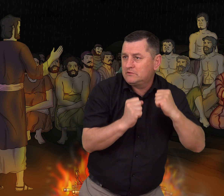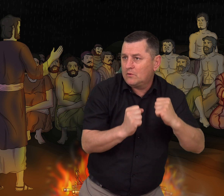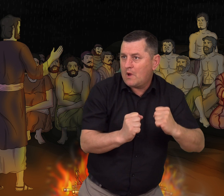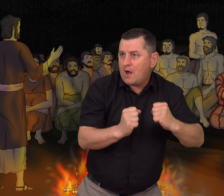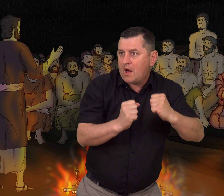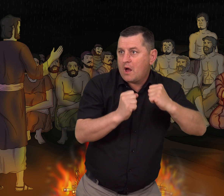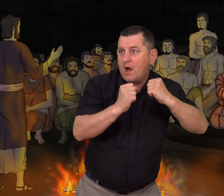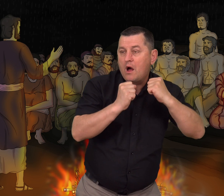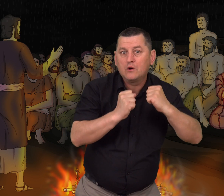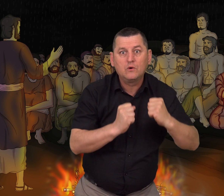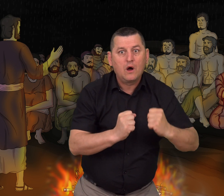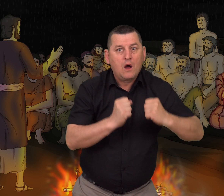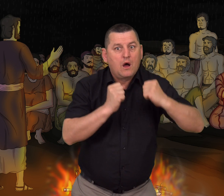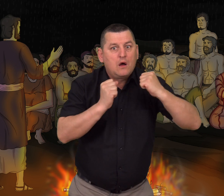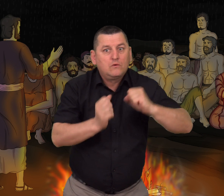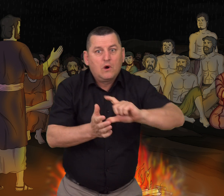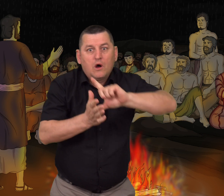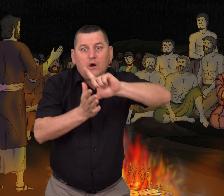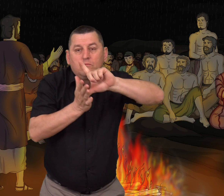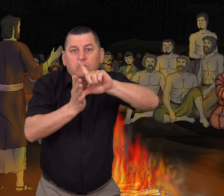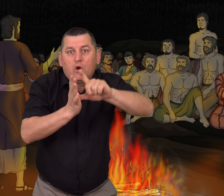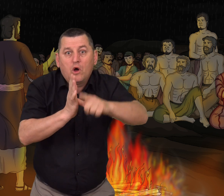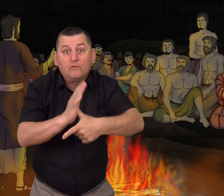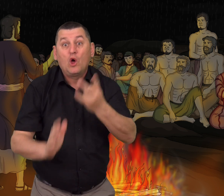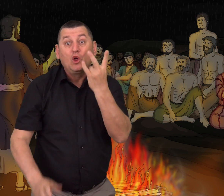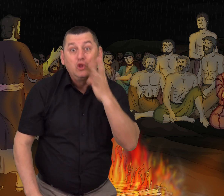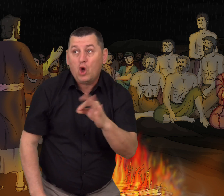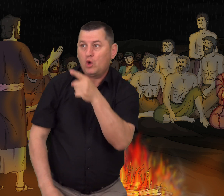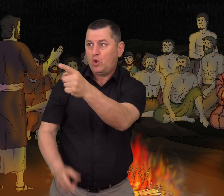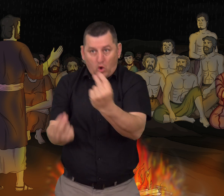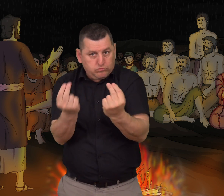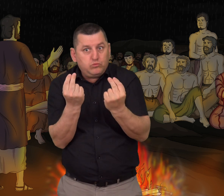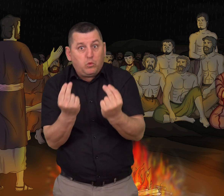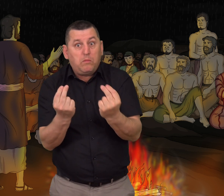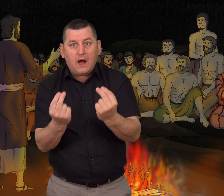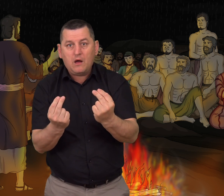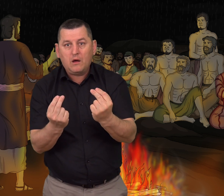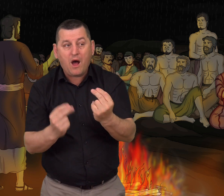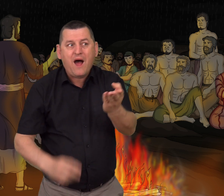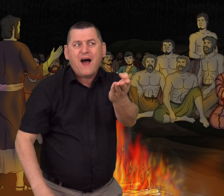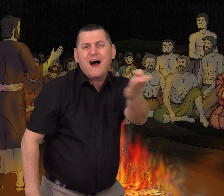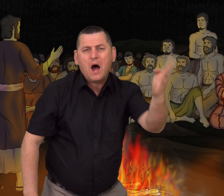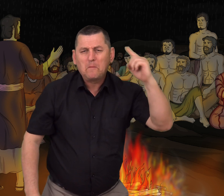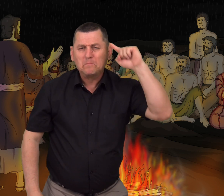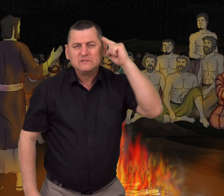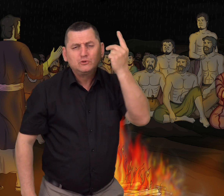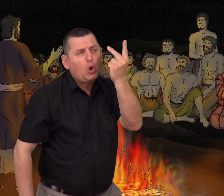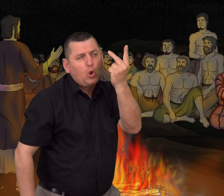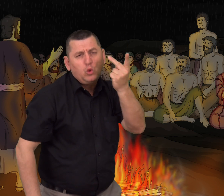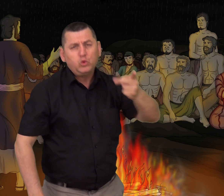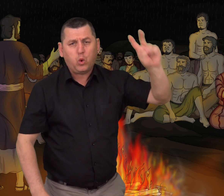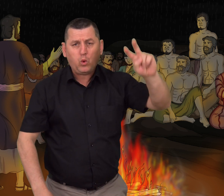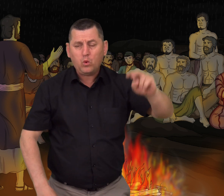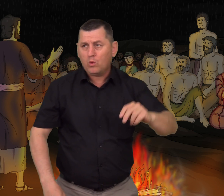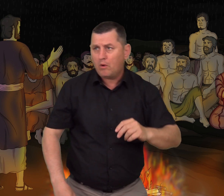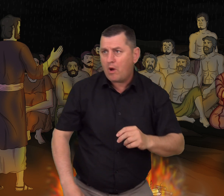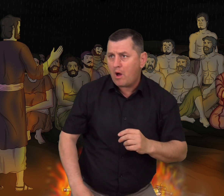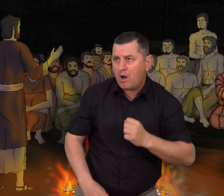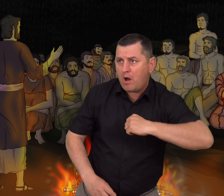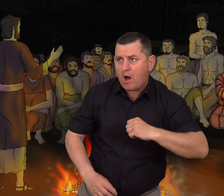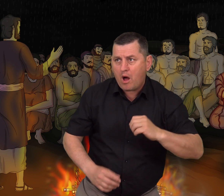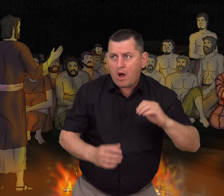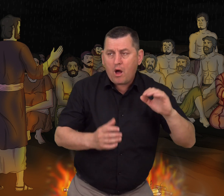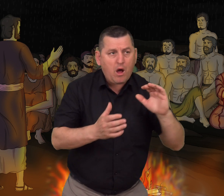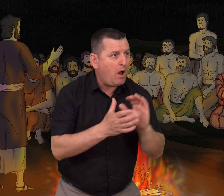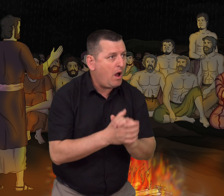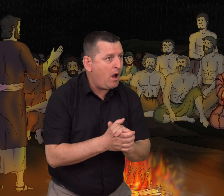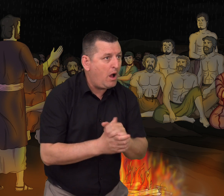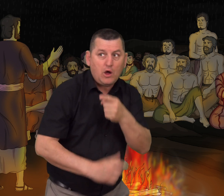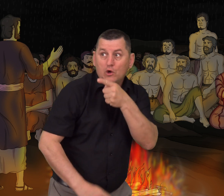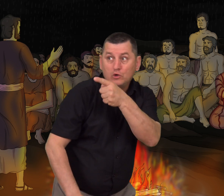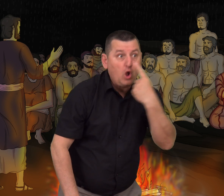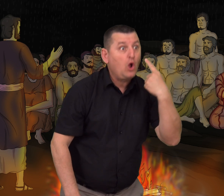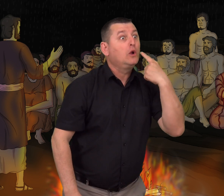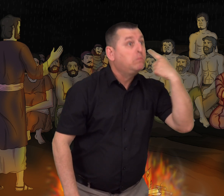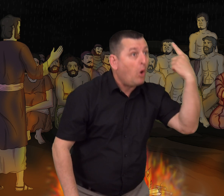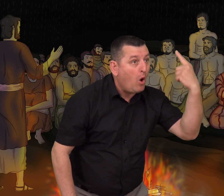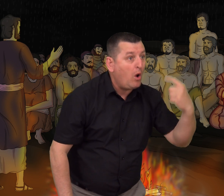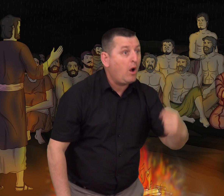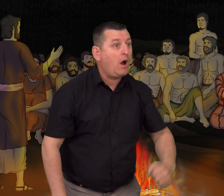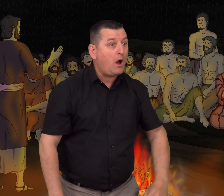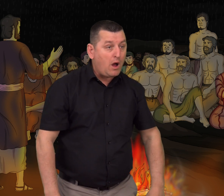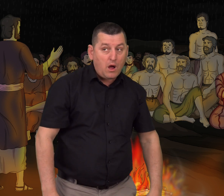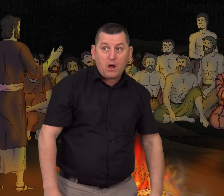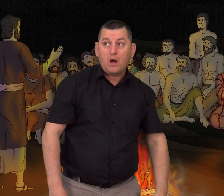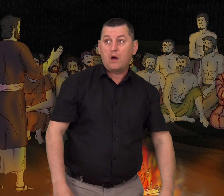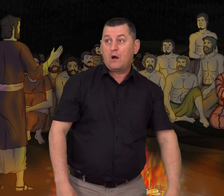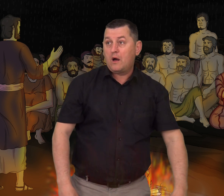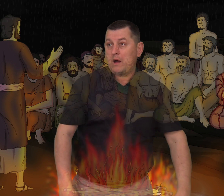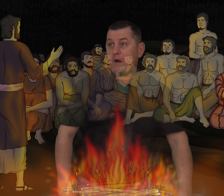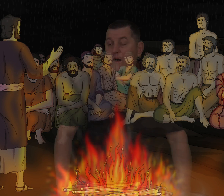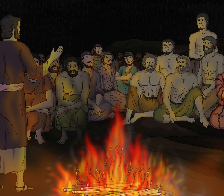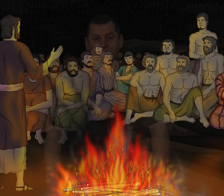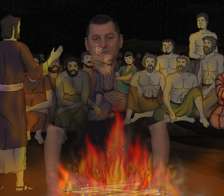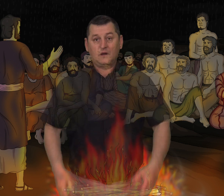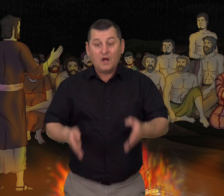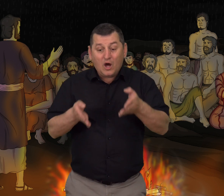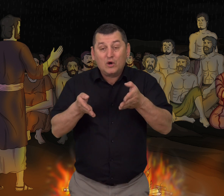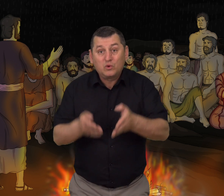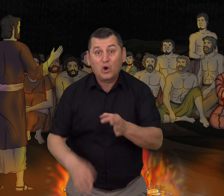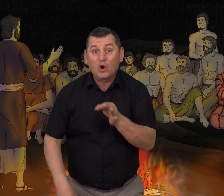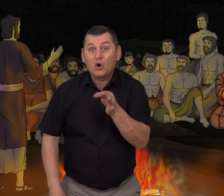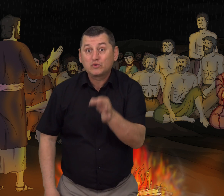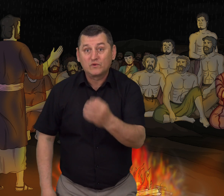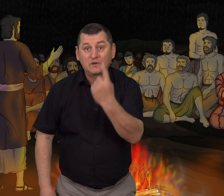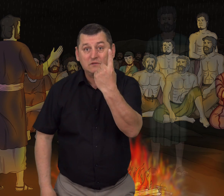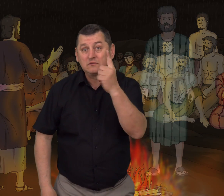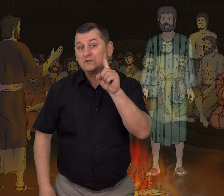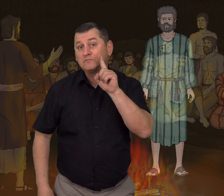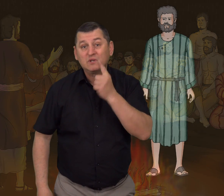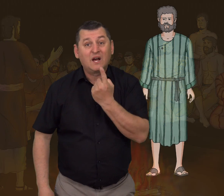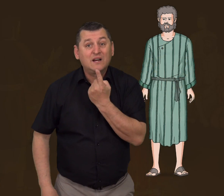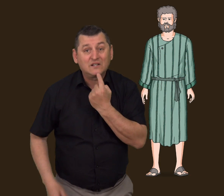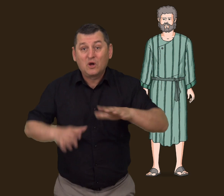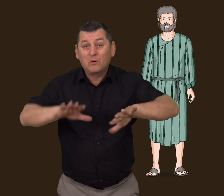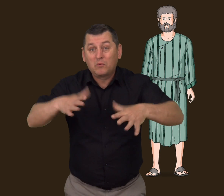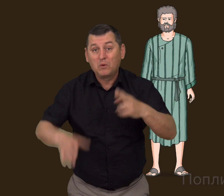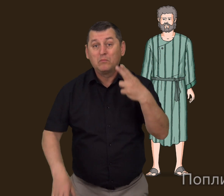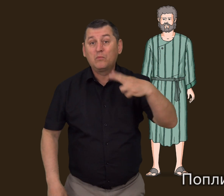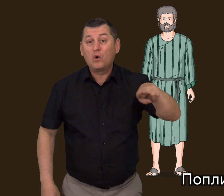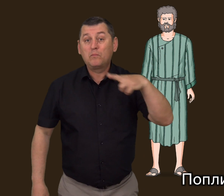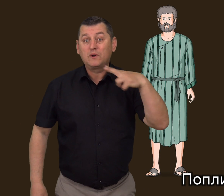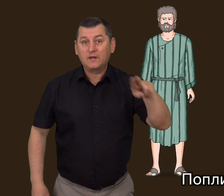But after waiting a long time and seeing nothing unusual happen to him, they changed their minds and said he was a god.